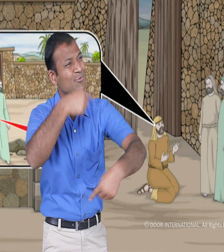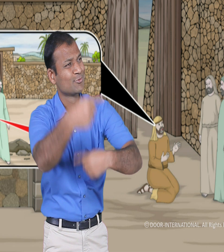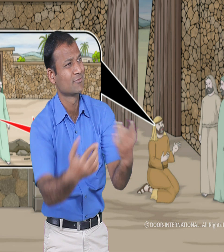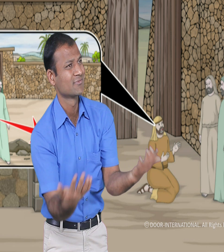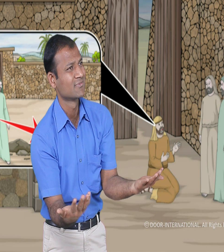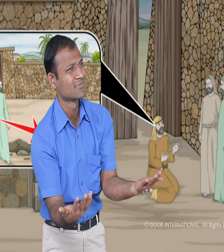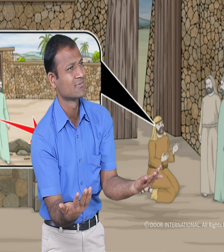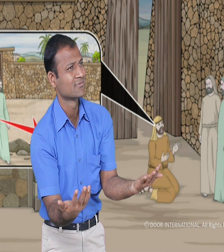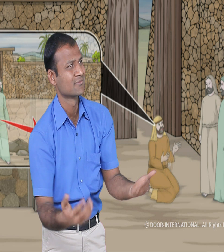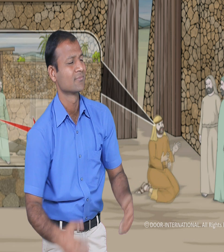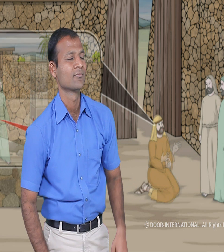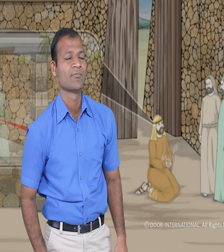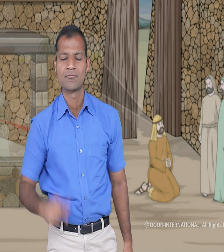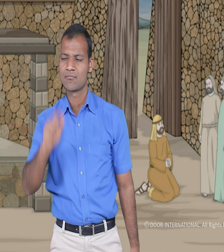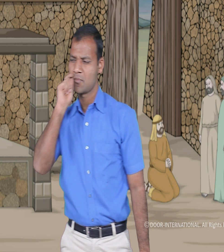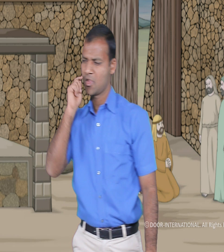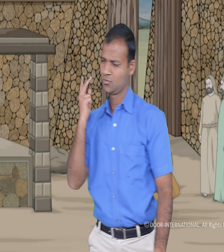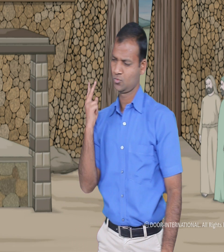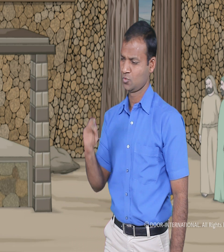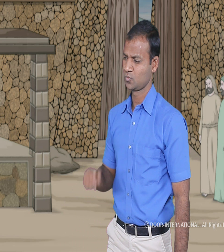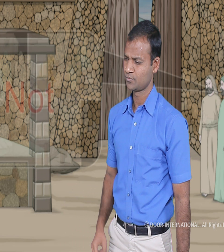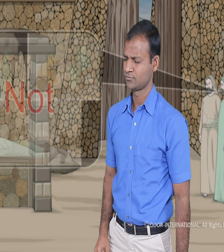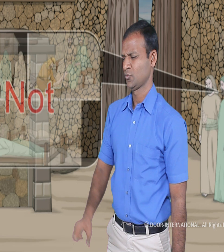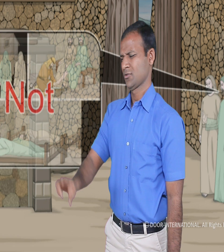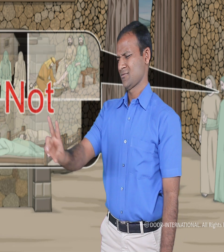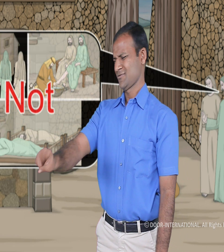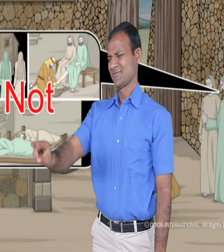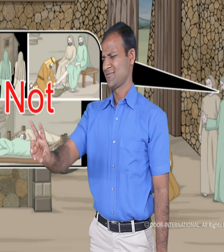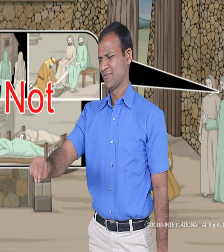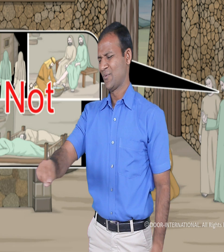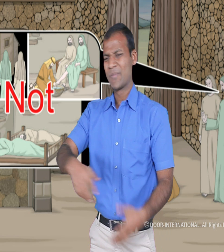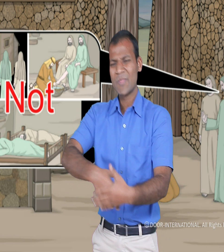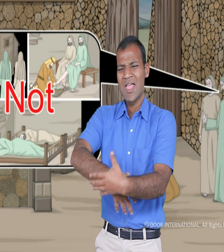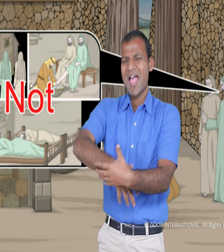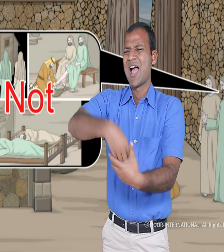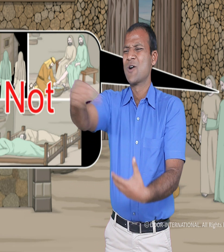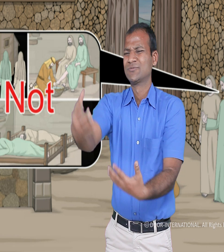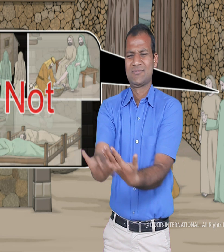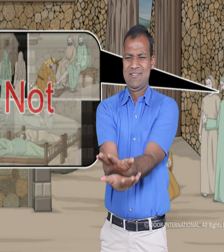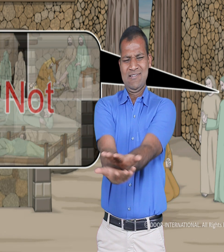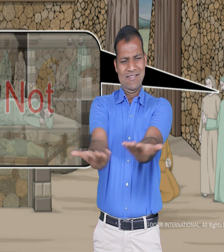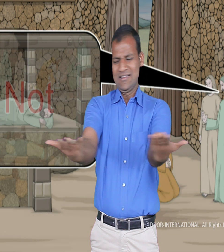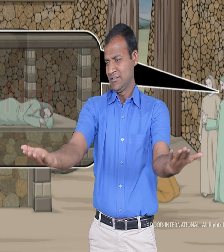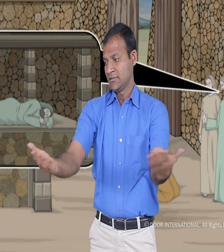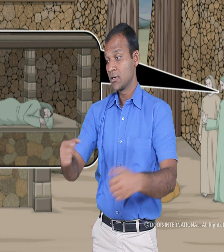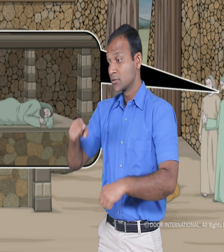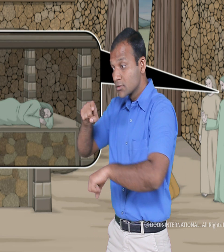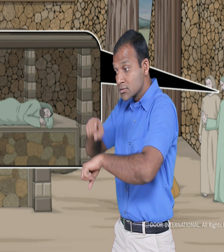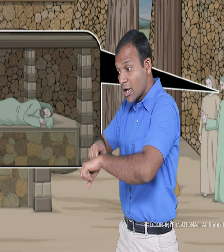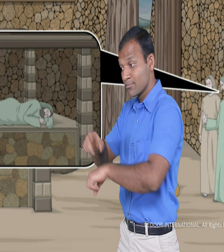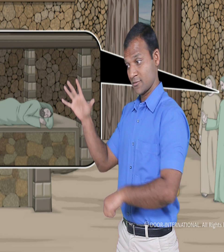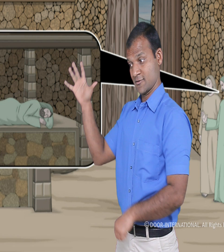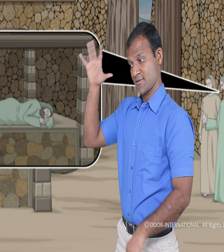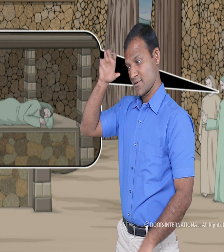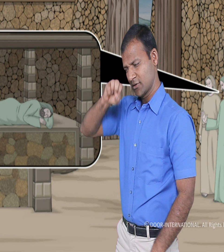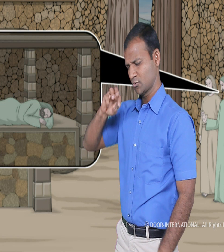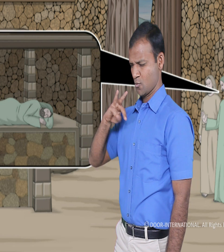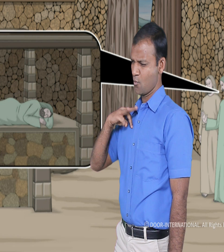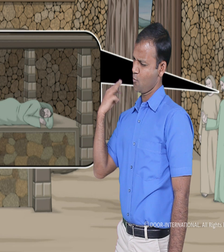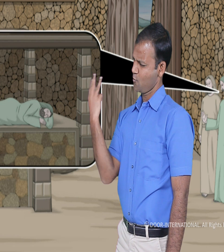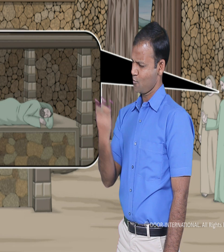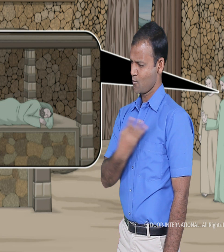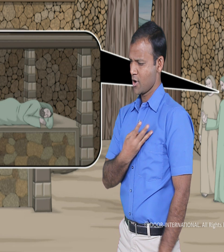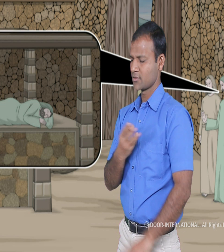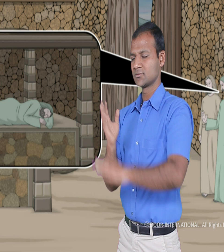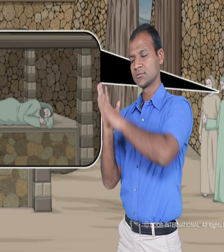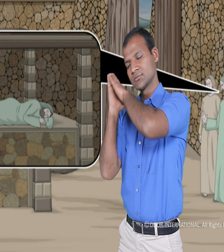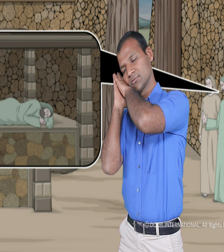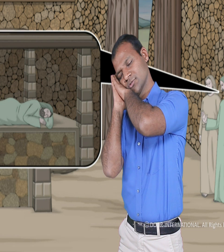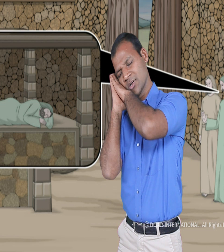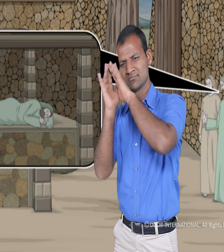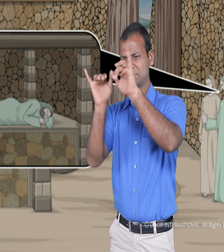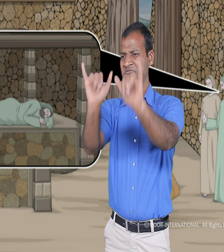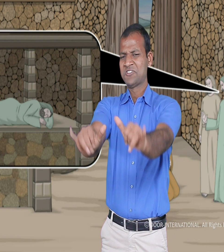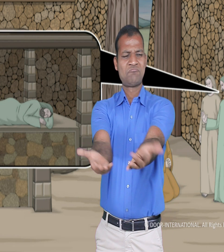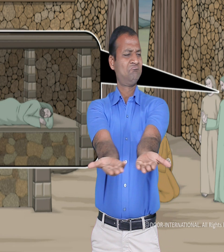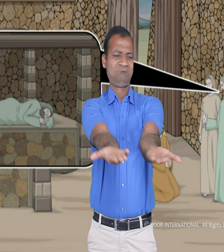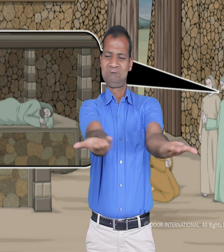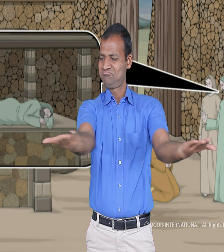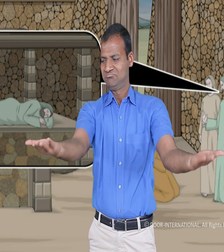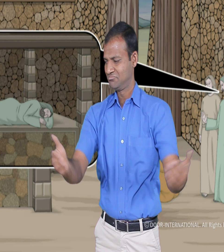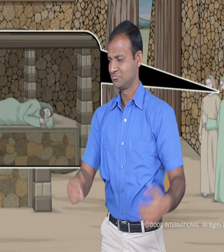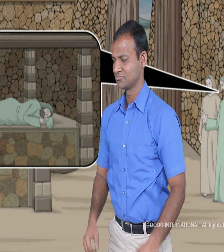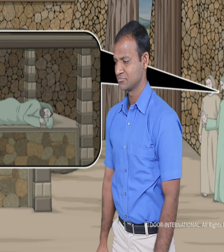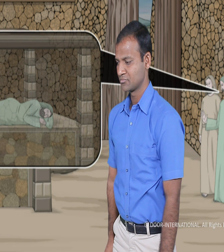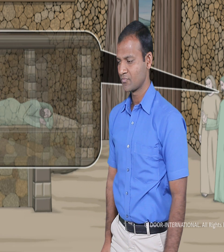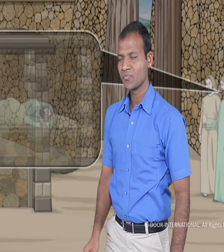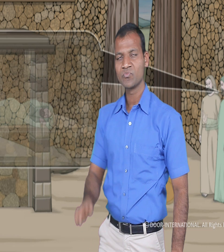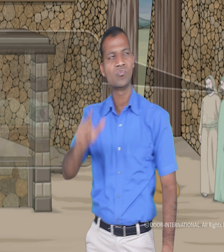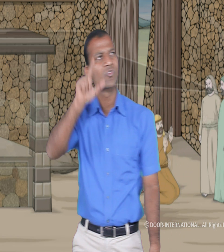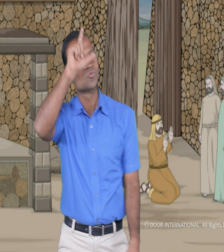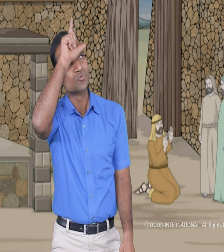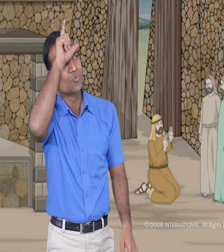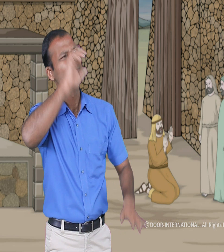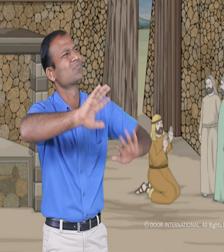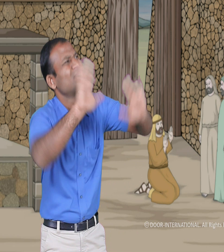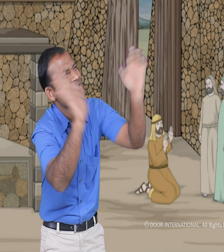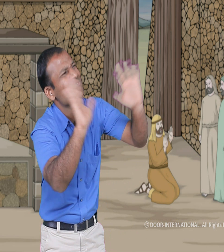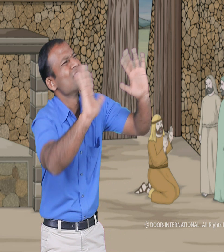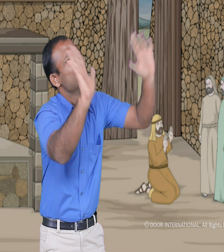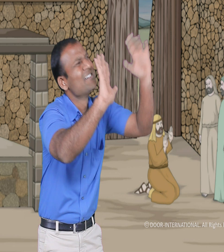“No,” they answered, “we will spend the night in the square.”